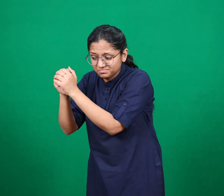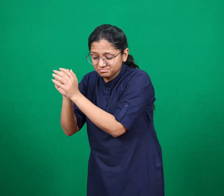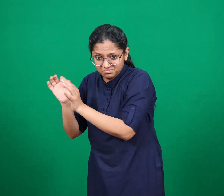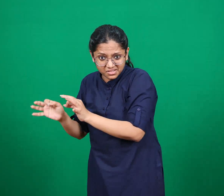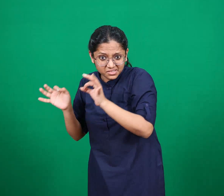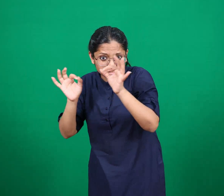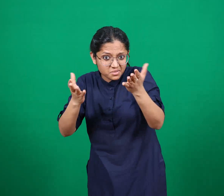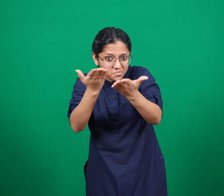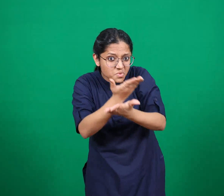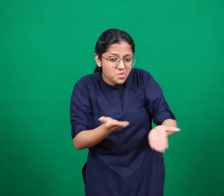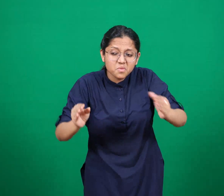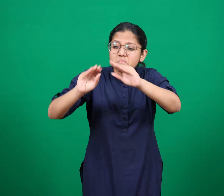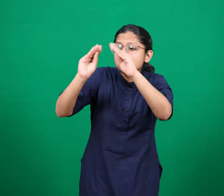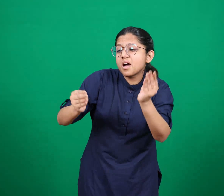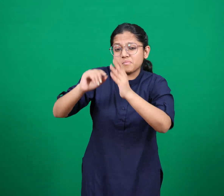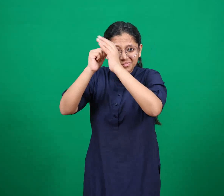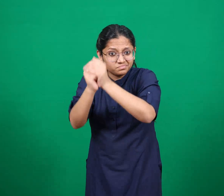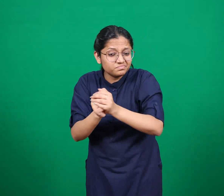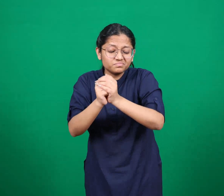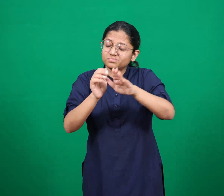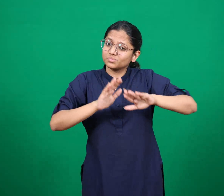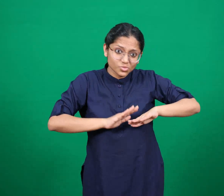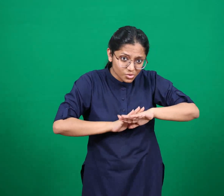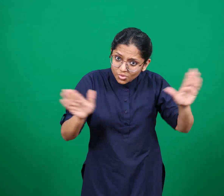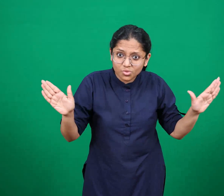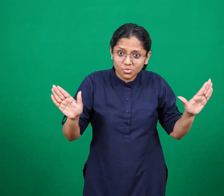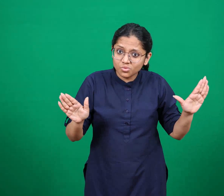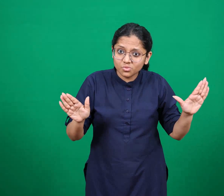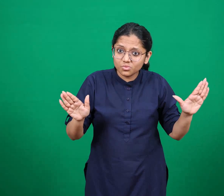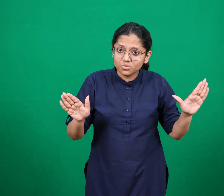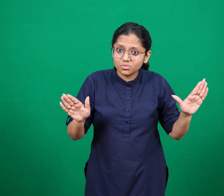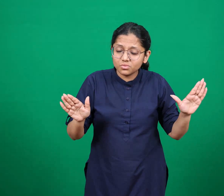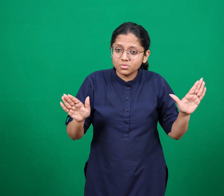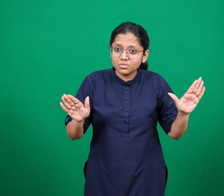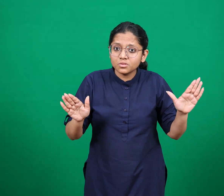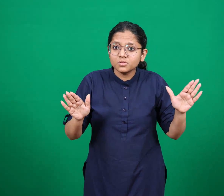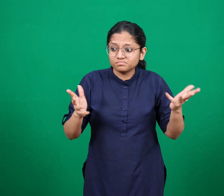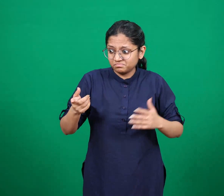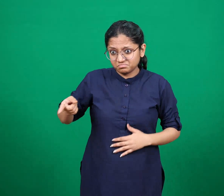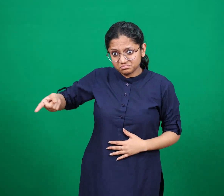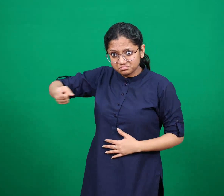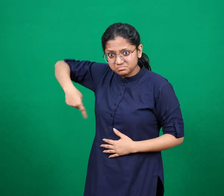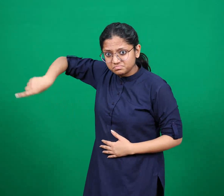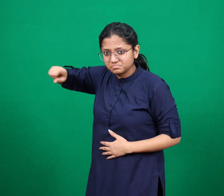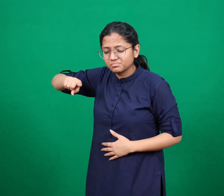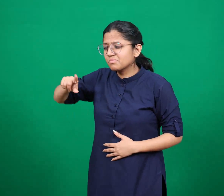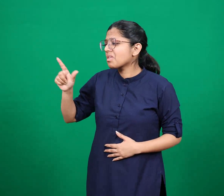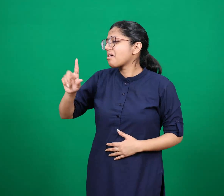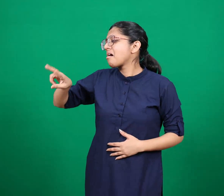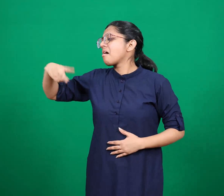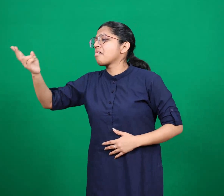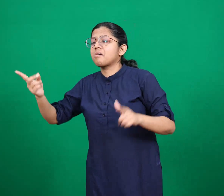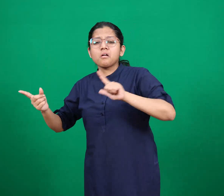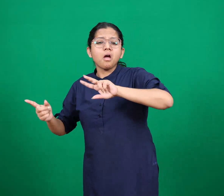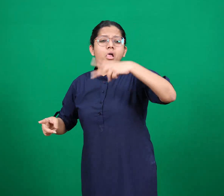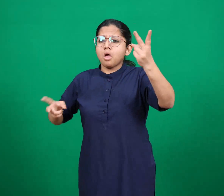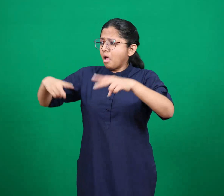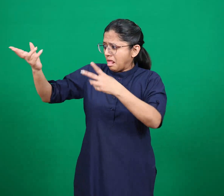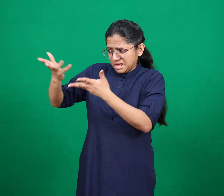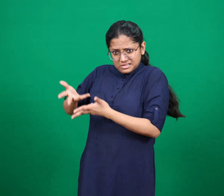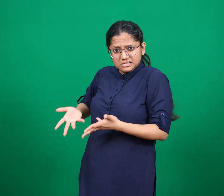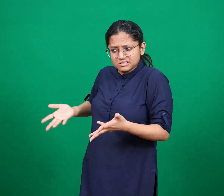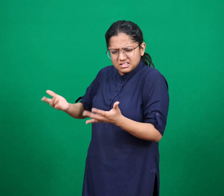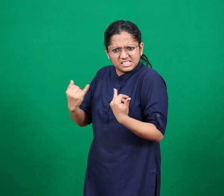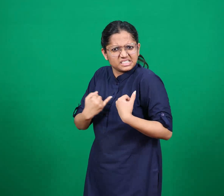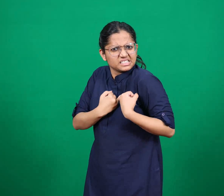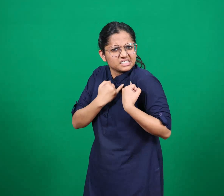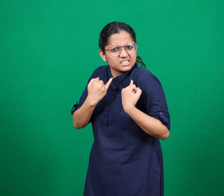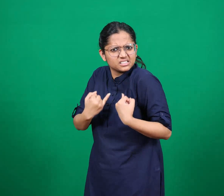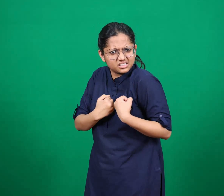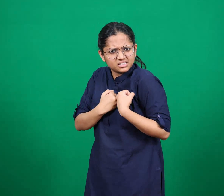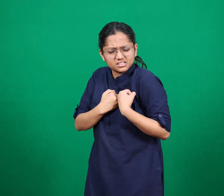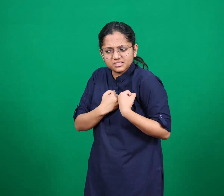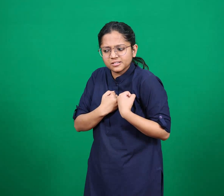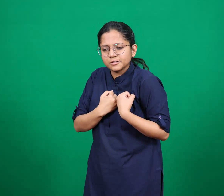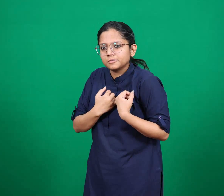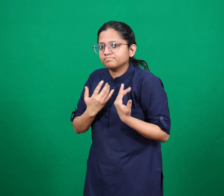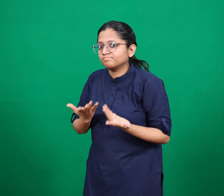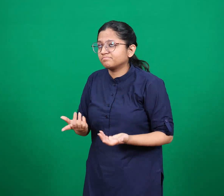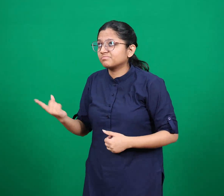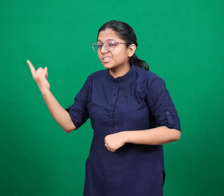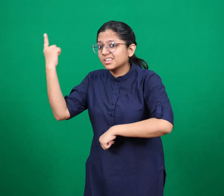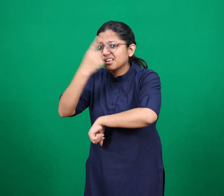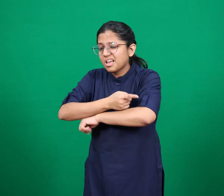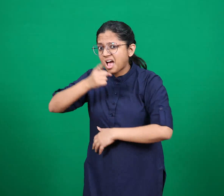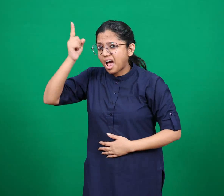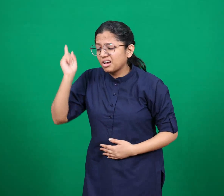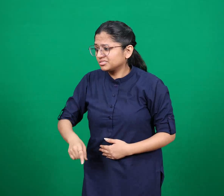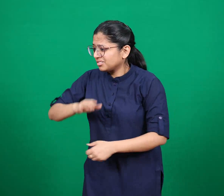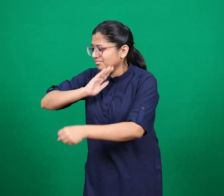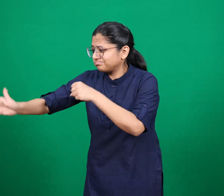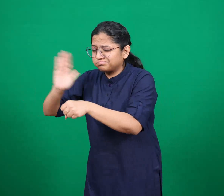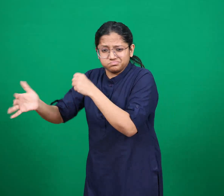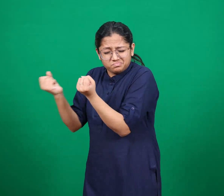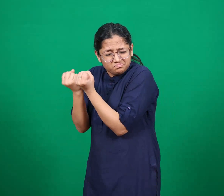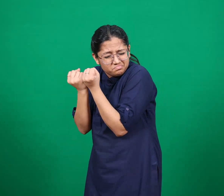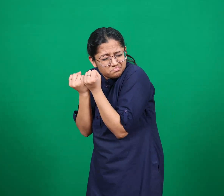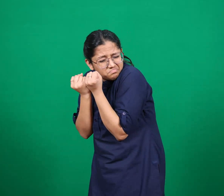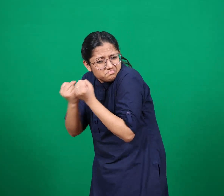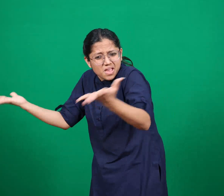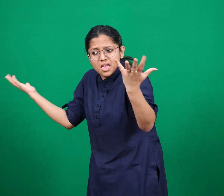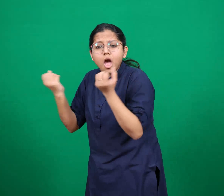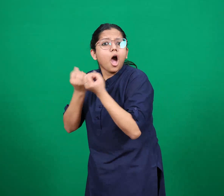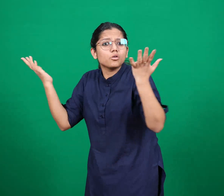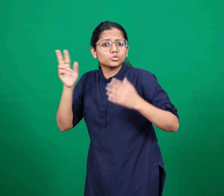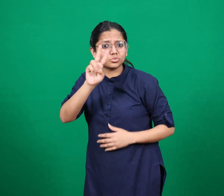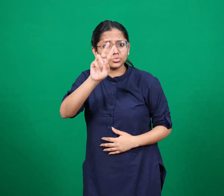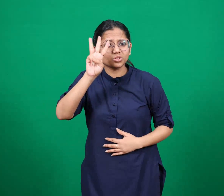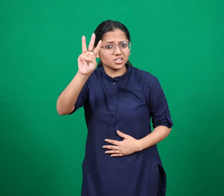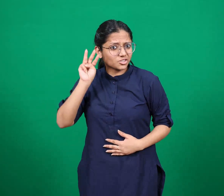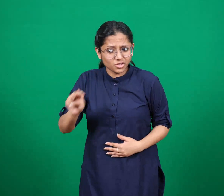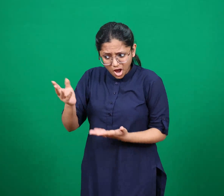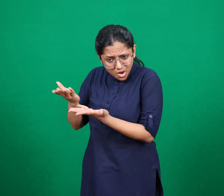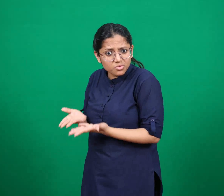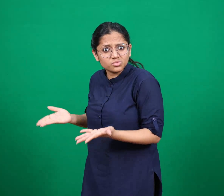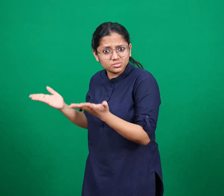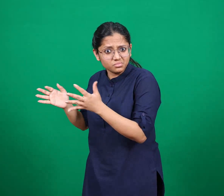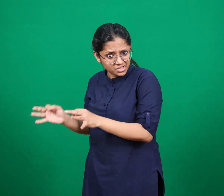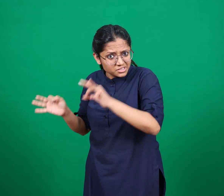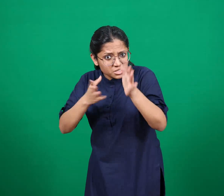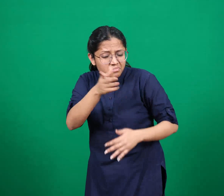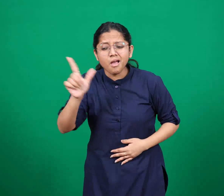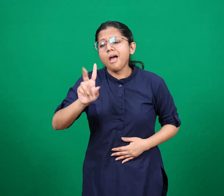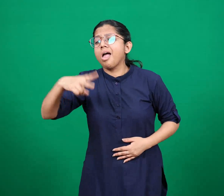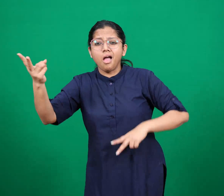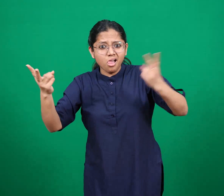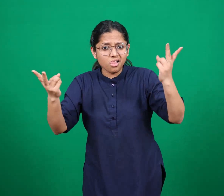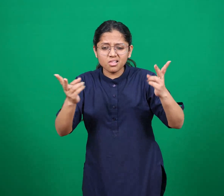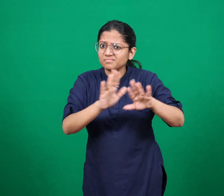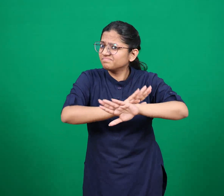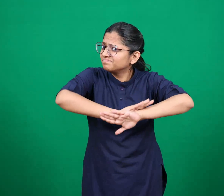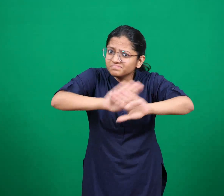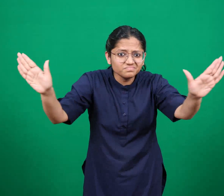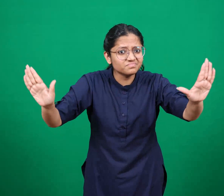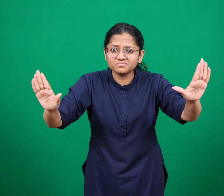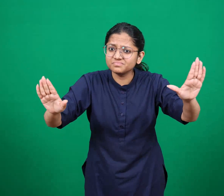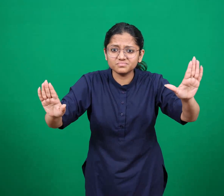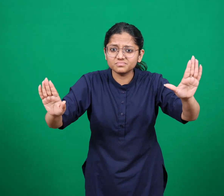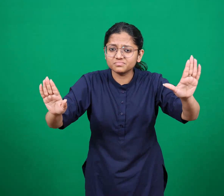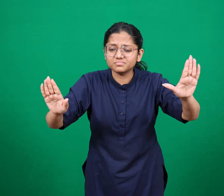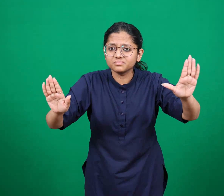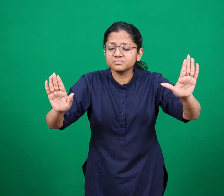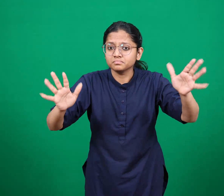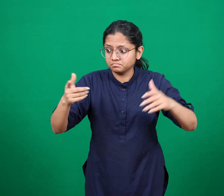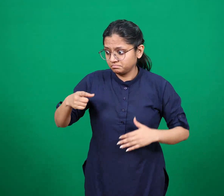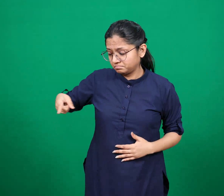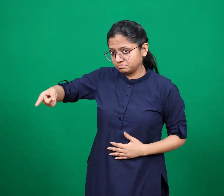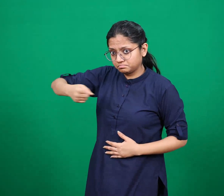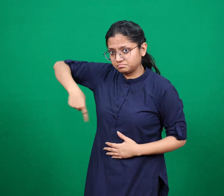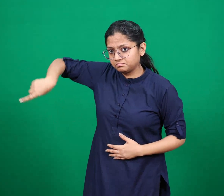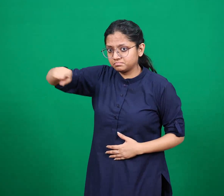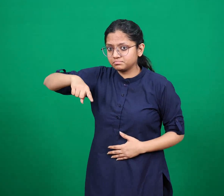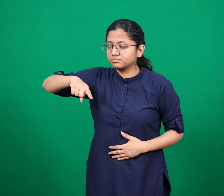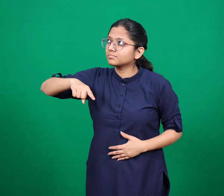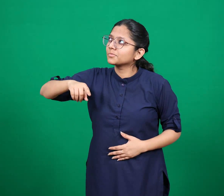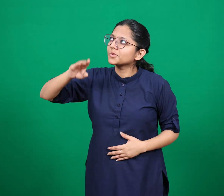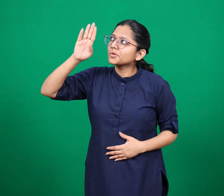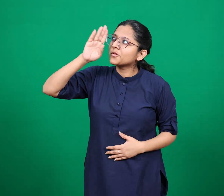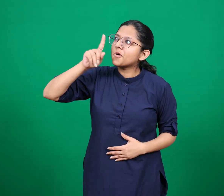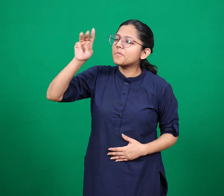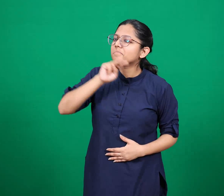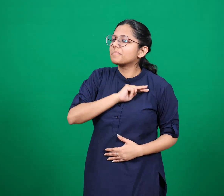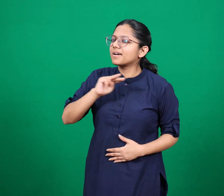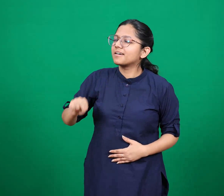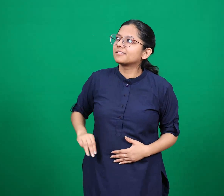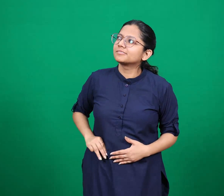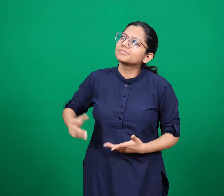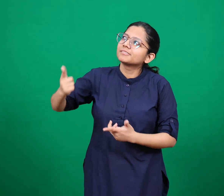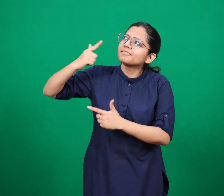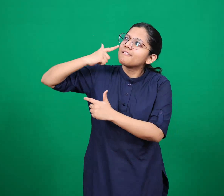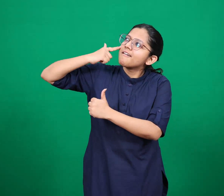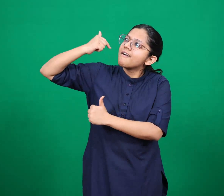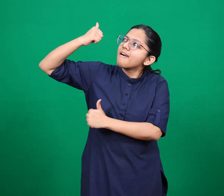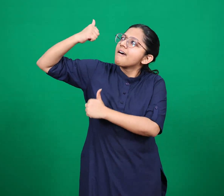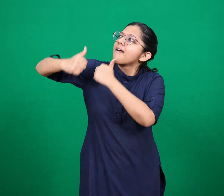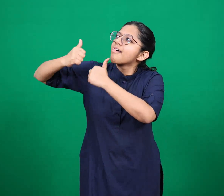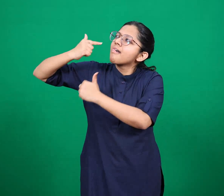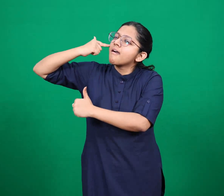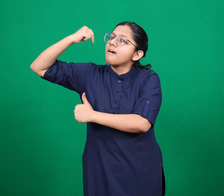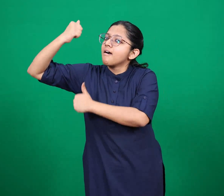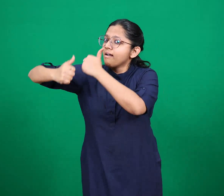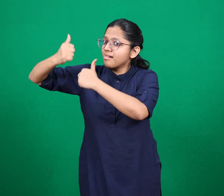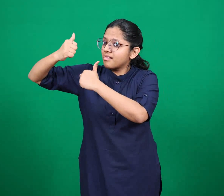We should not commit sexual immorality, as some of them did, and in one day twenty-three thousand of them died.